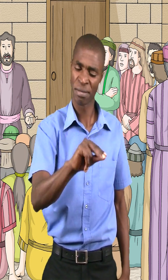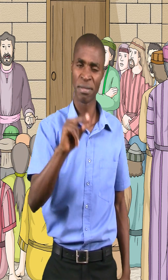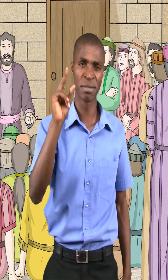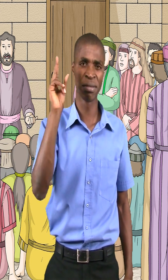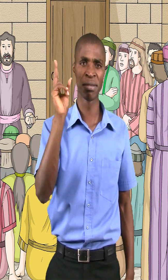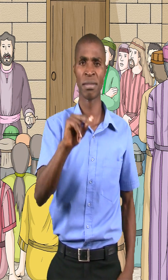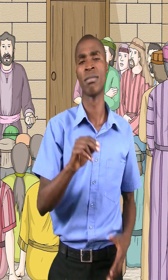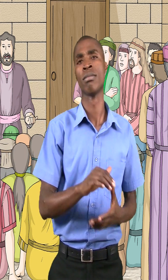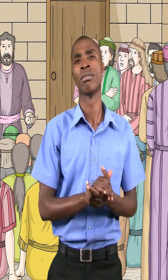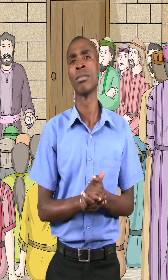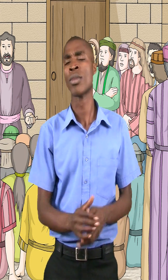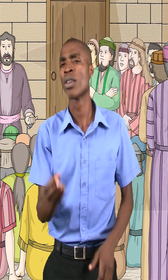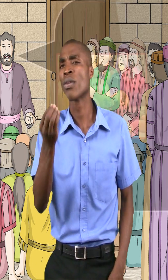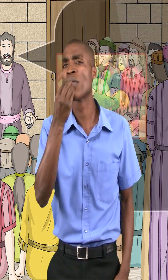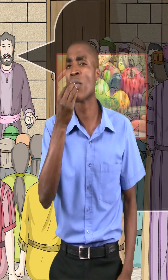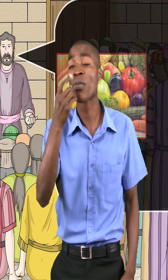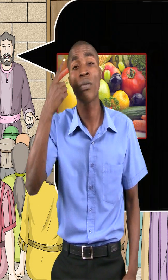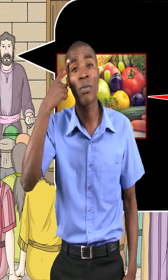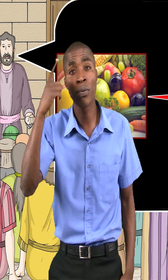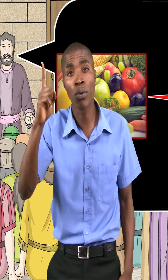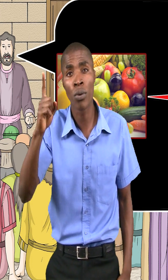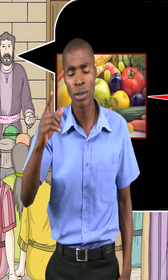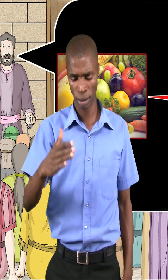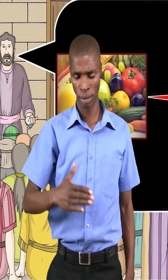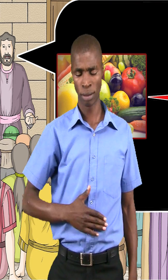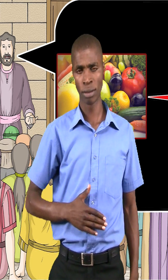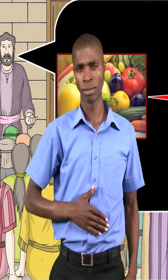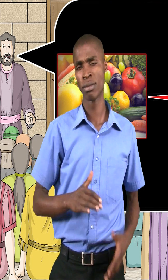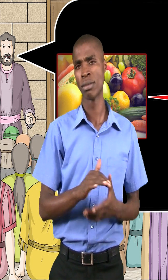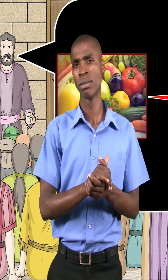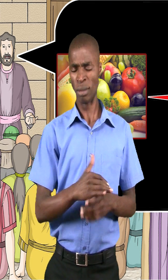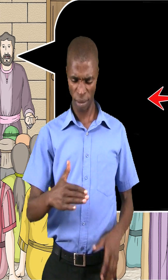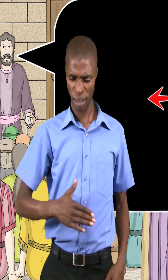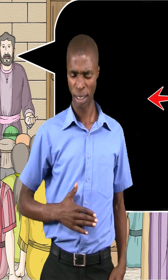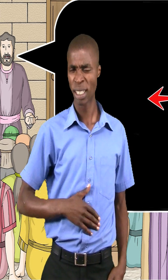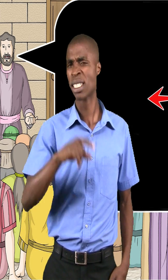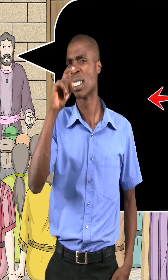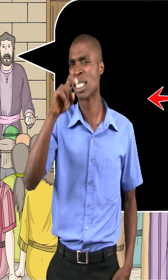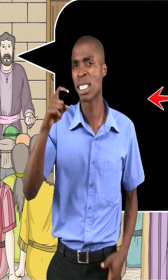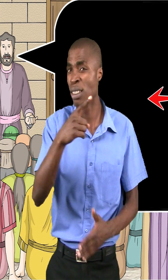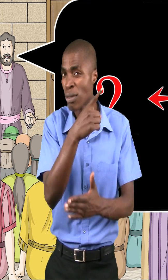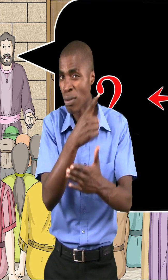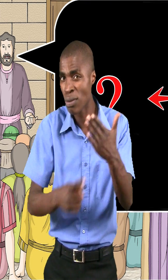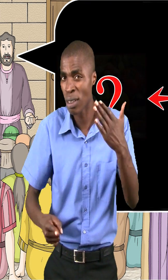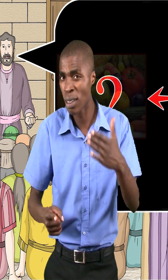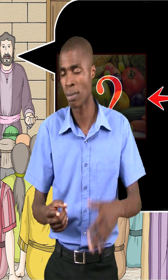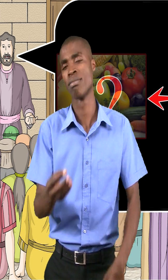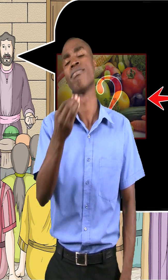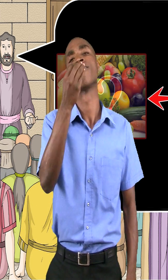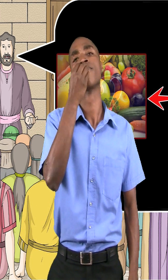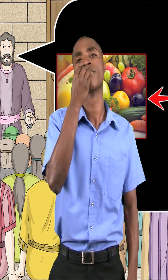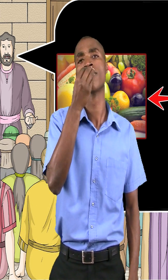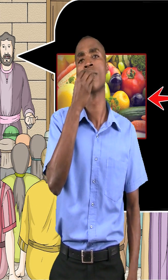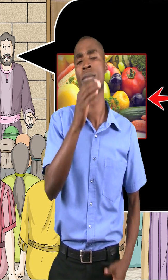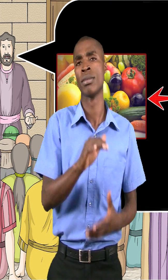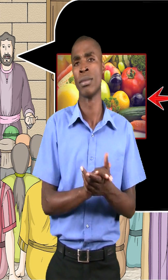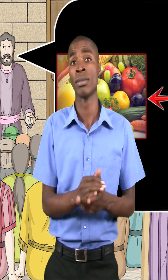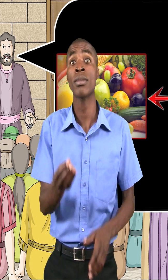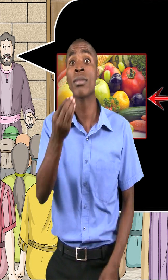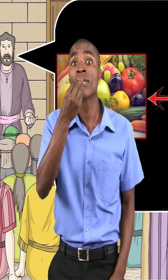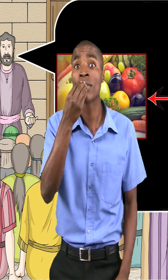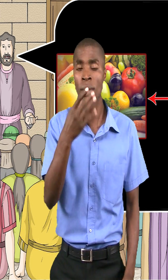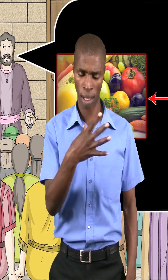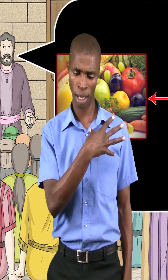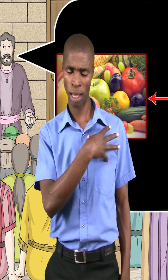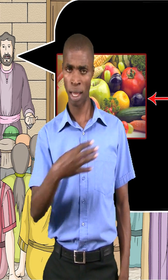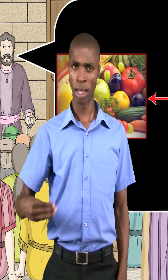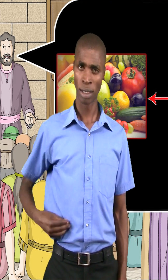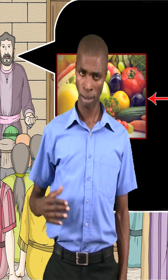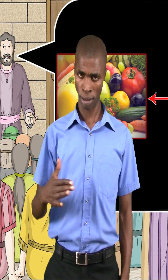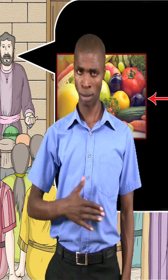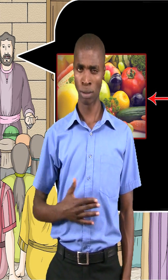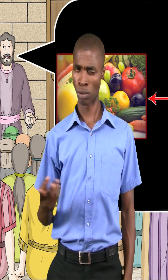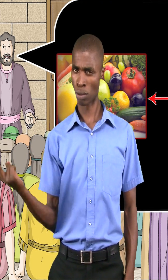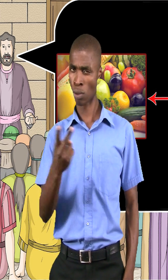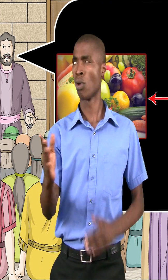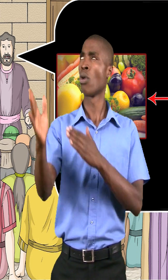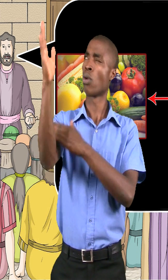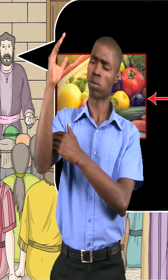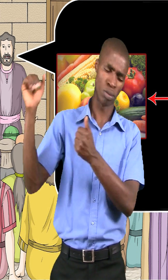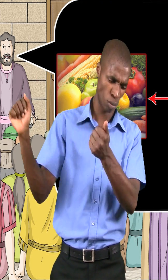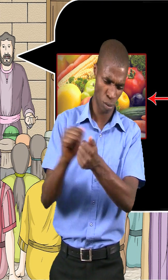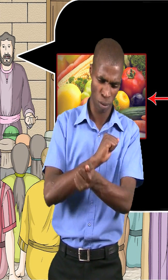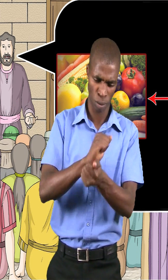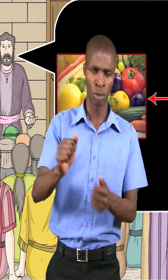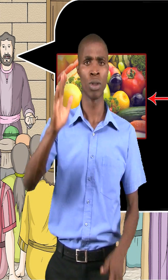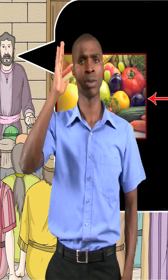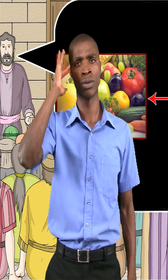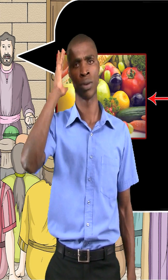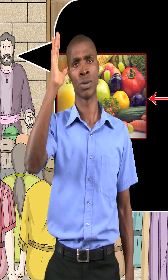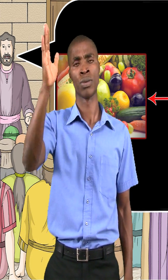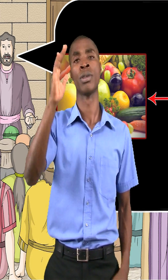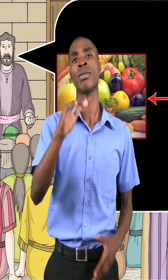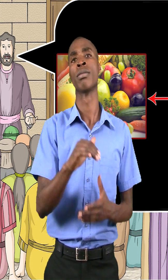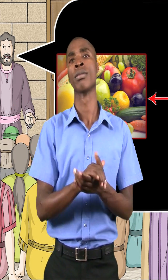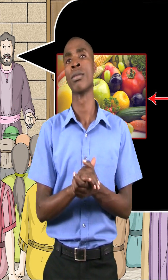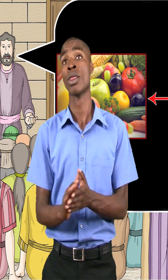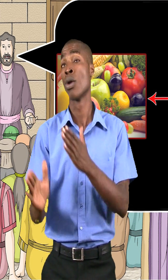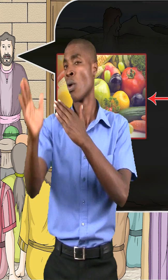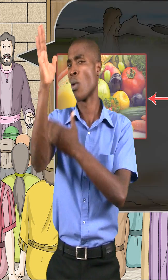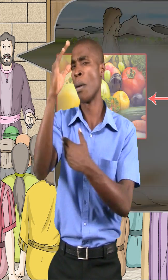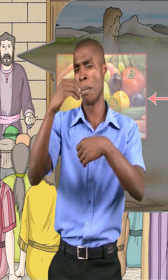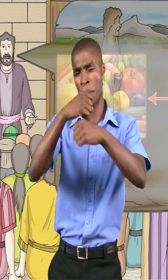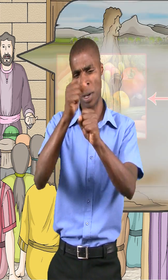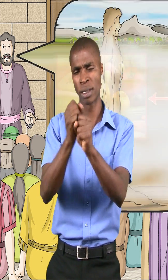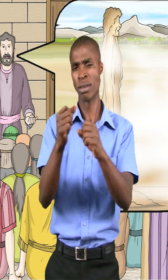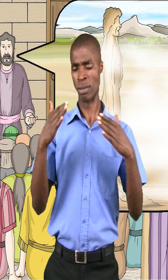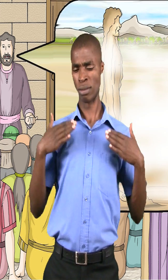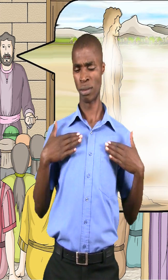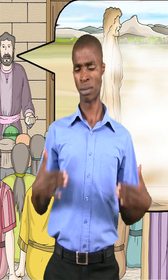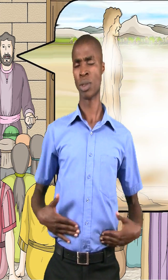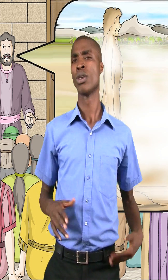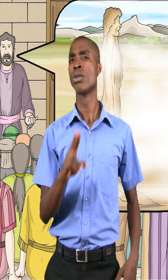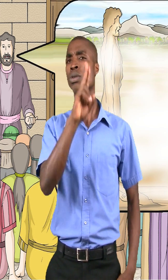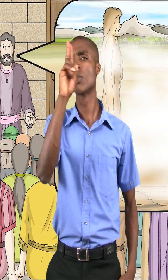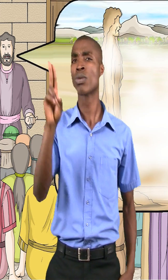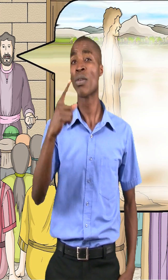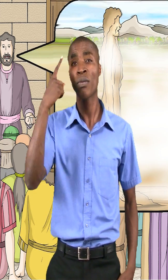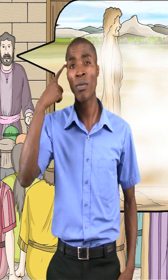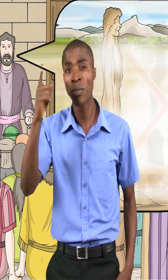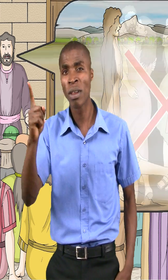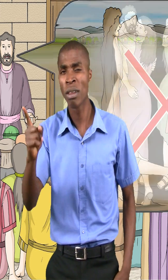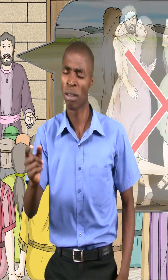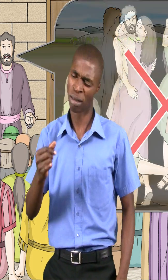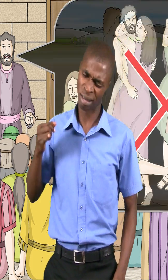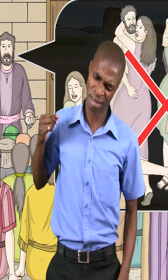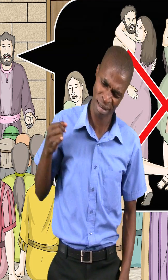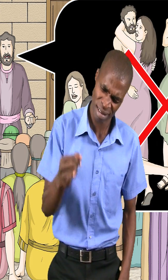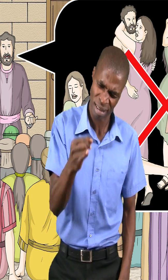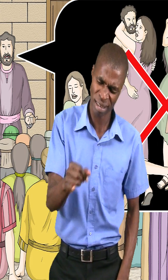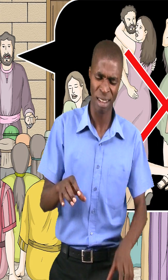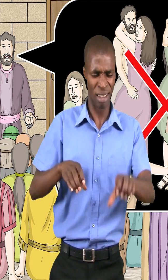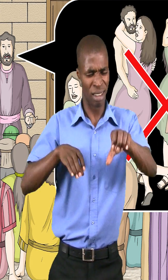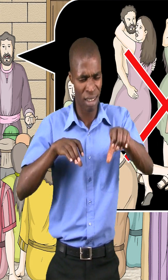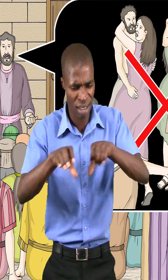“Food for the stomach and the stomach for food,” but God will destroy them both.